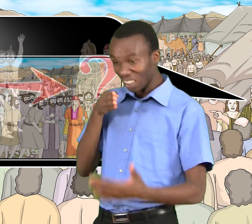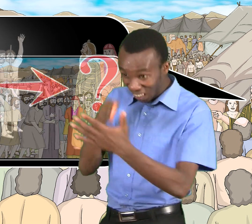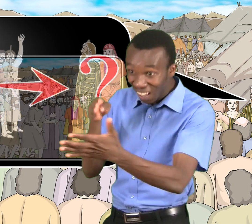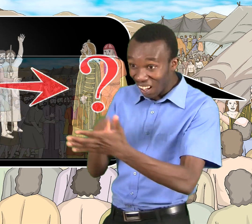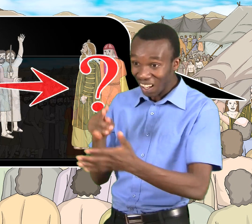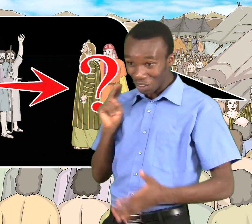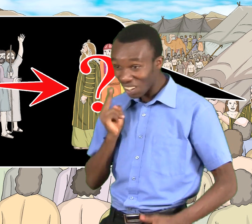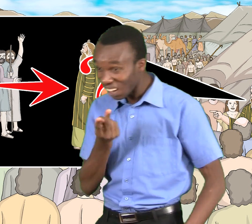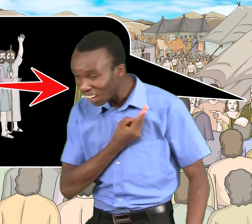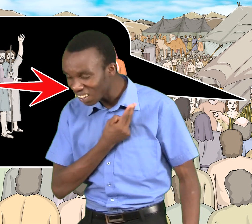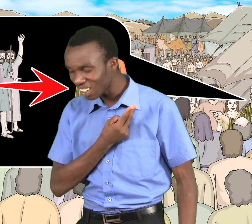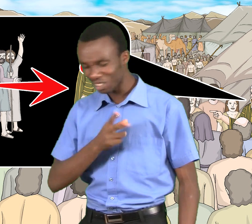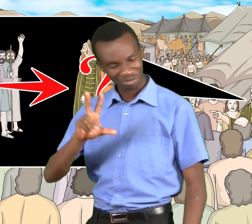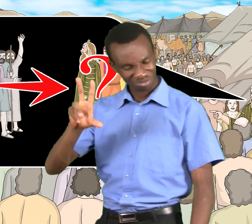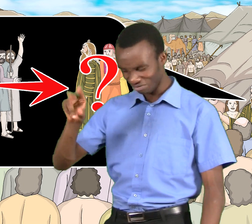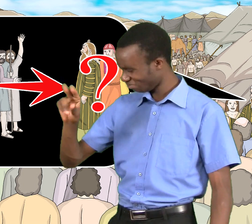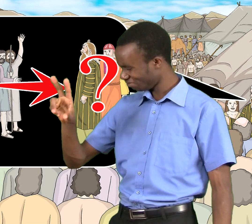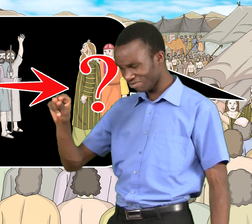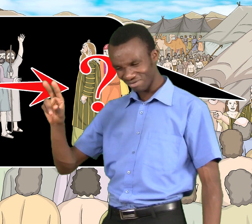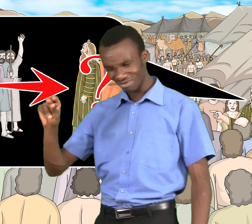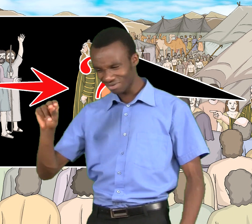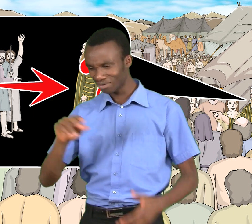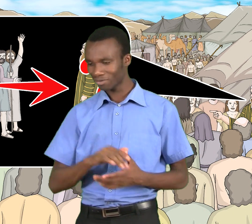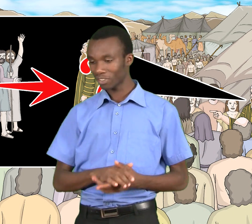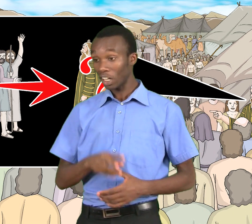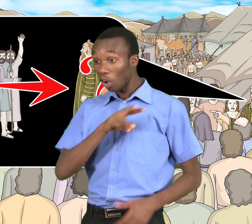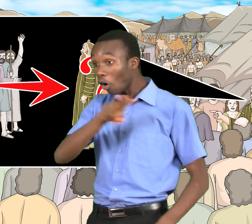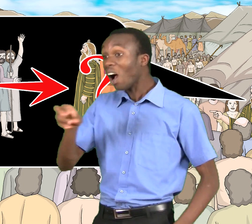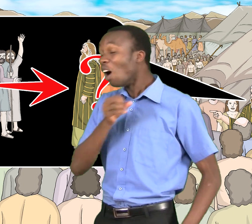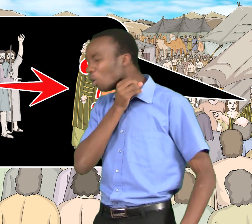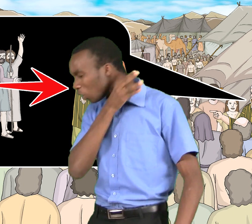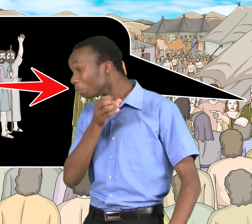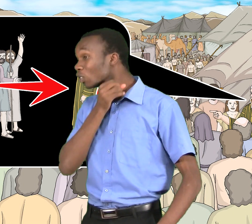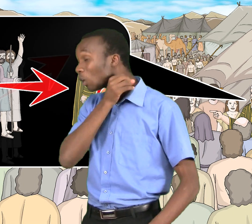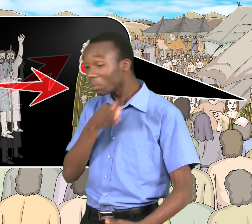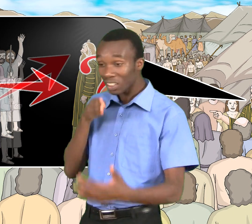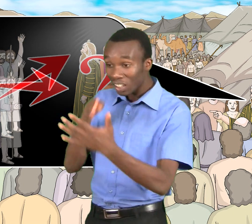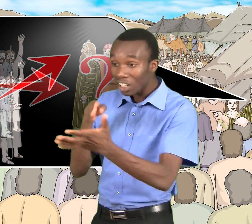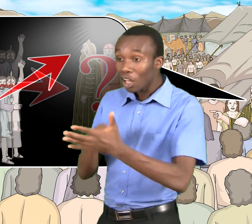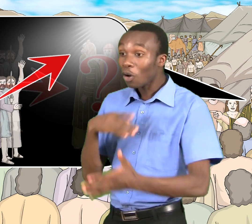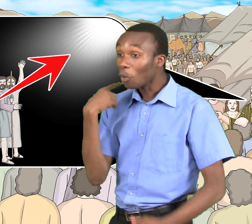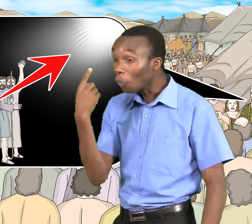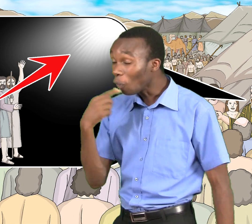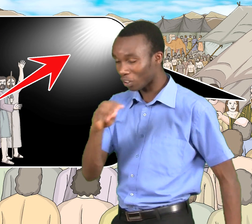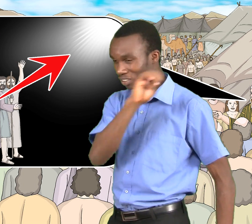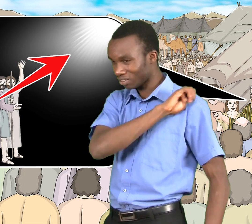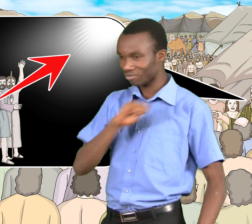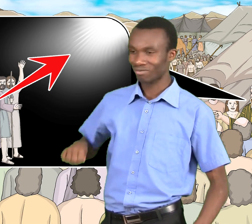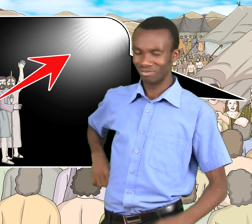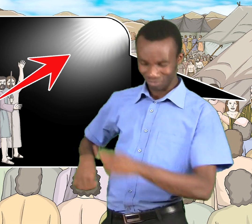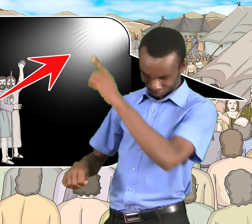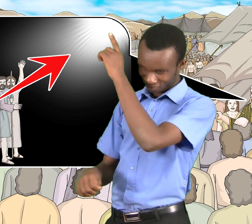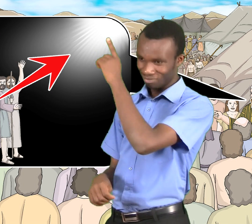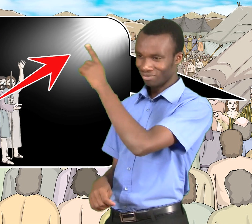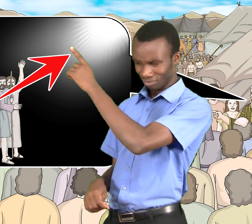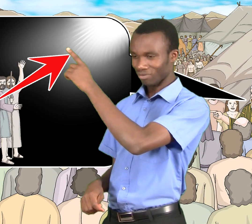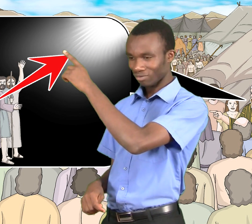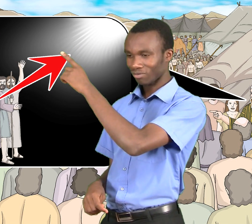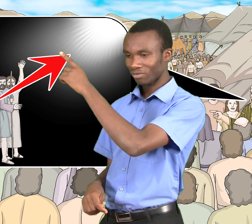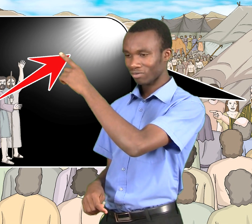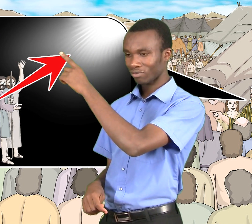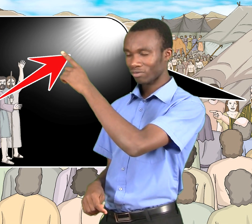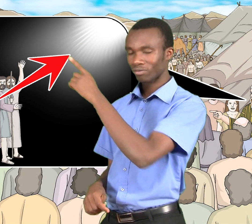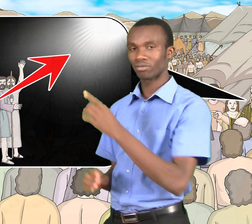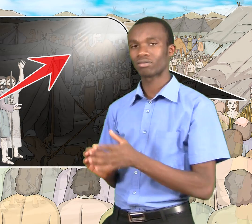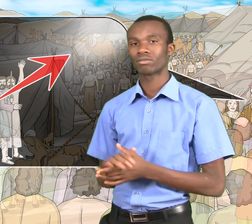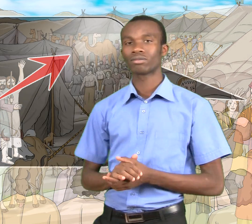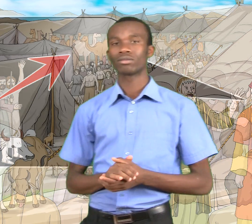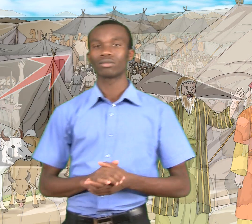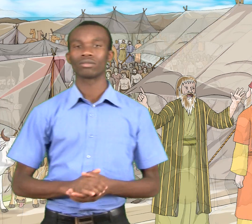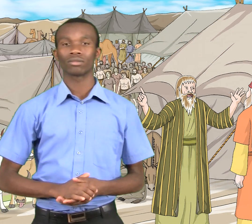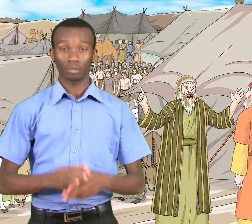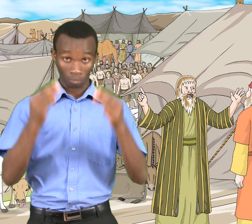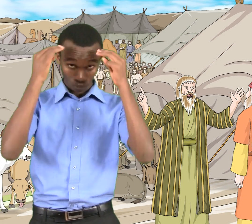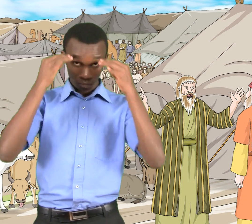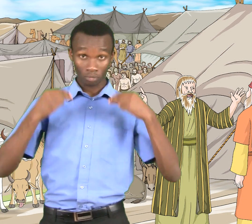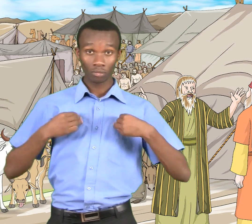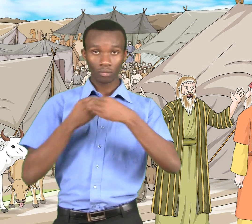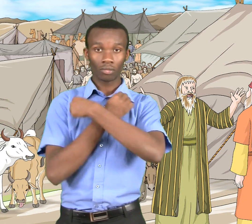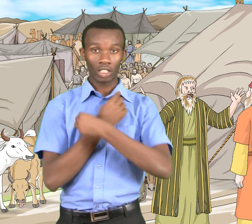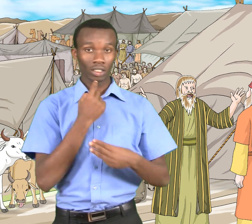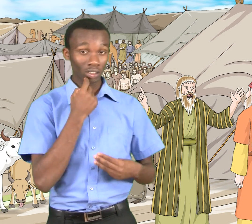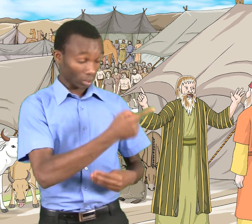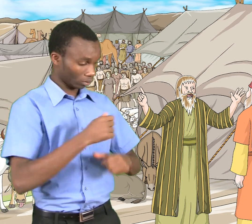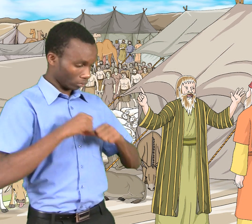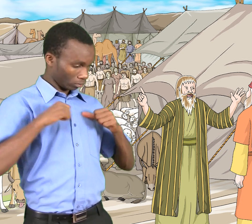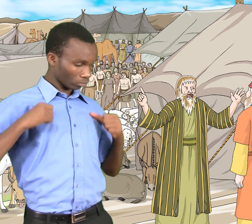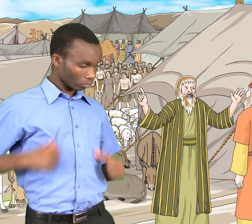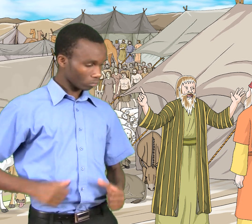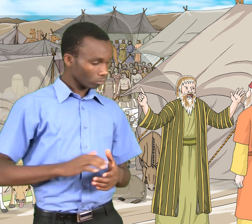Your grumblings are not against us but against the LORD.”